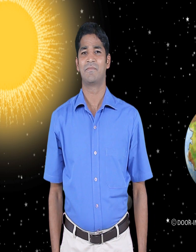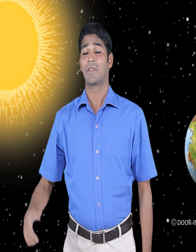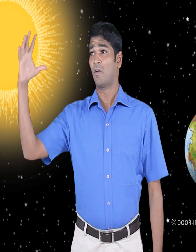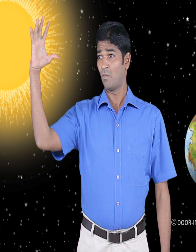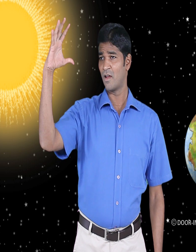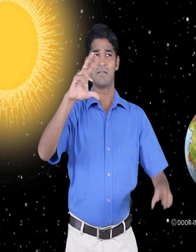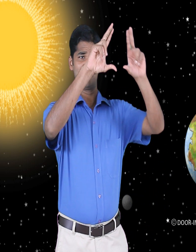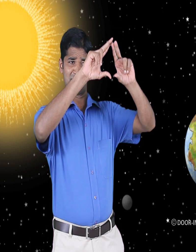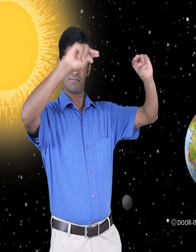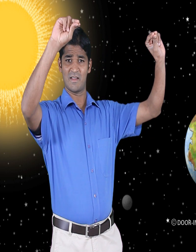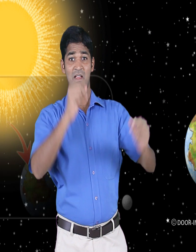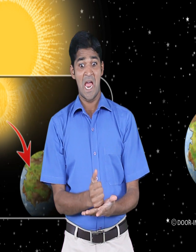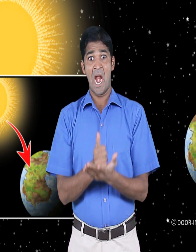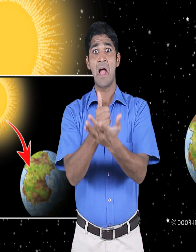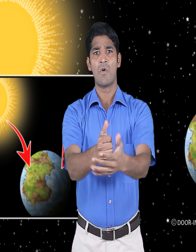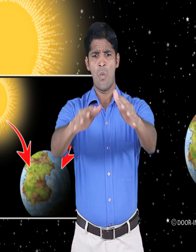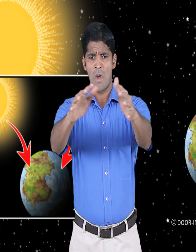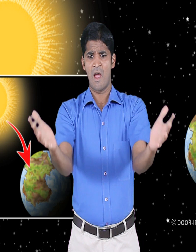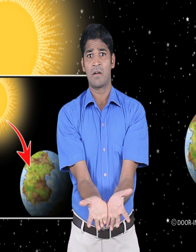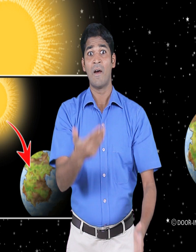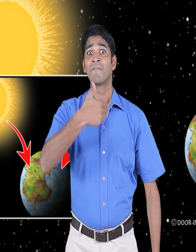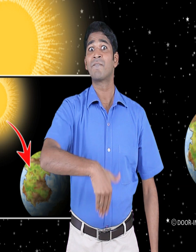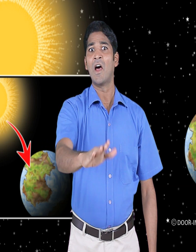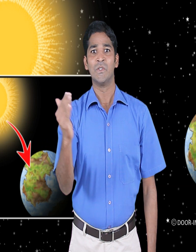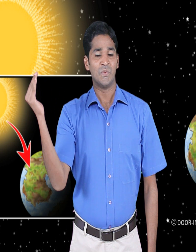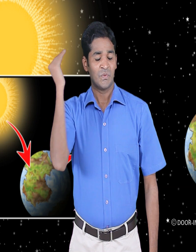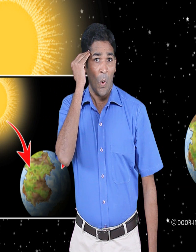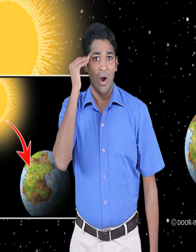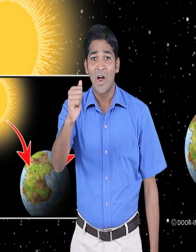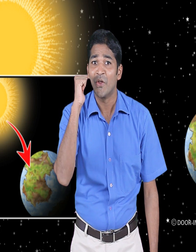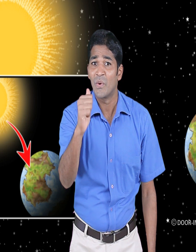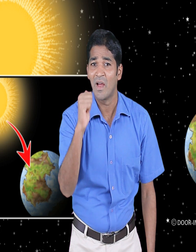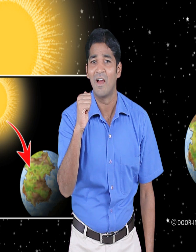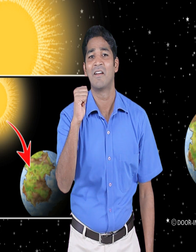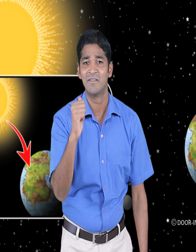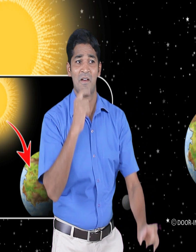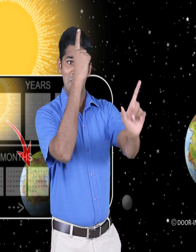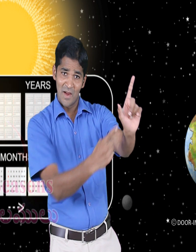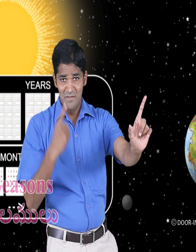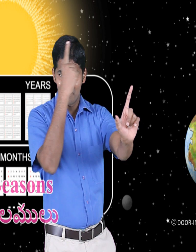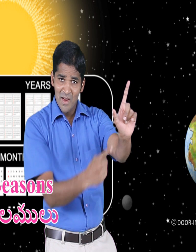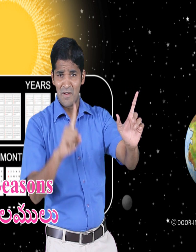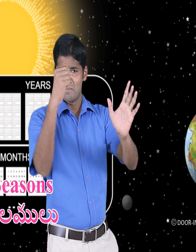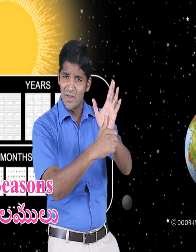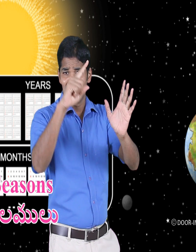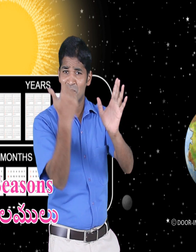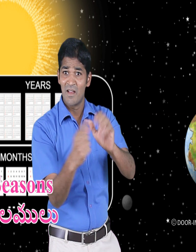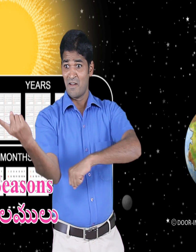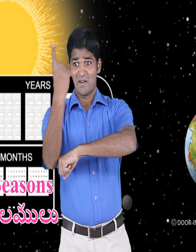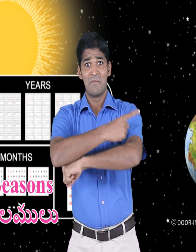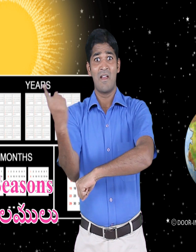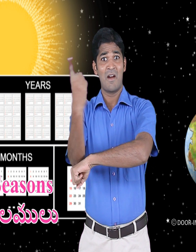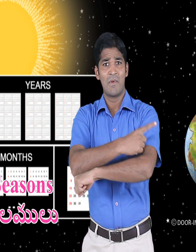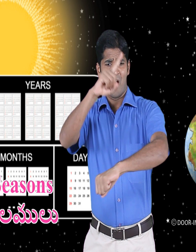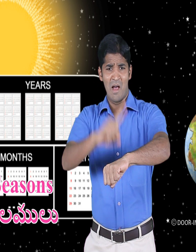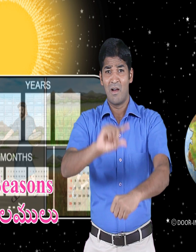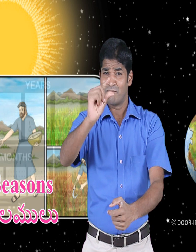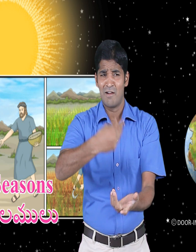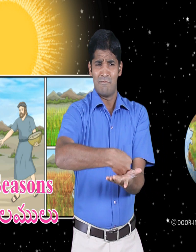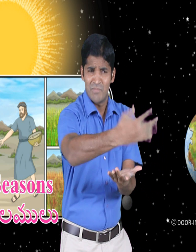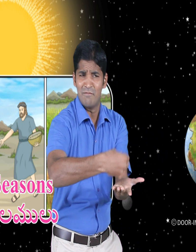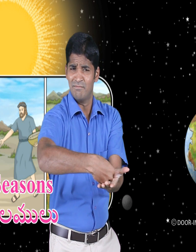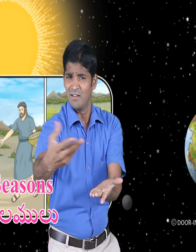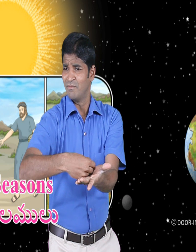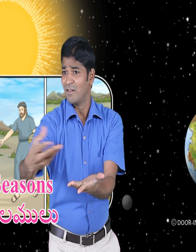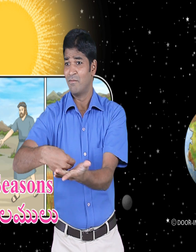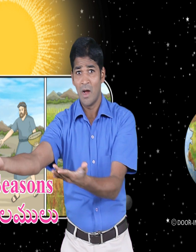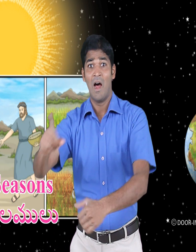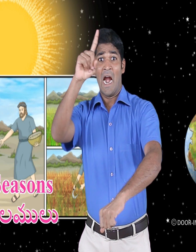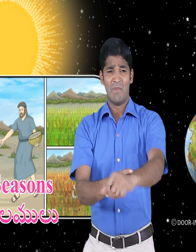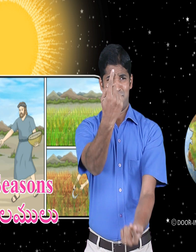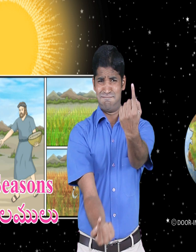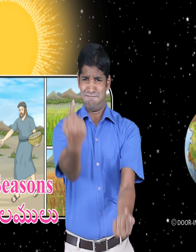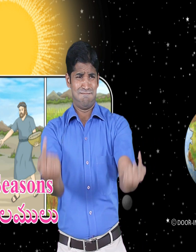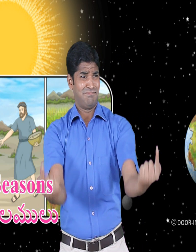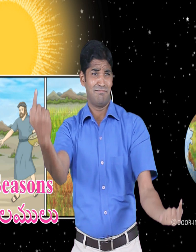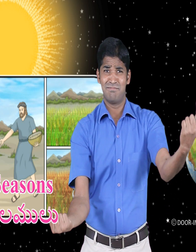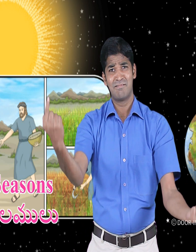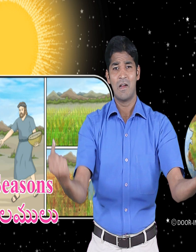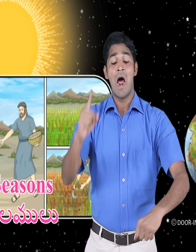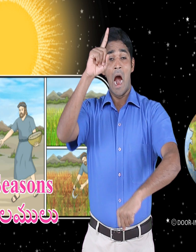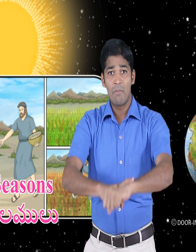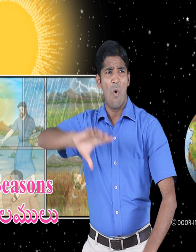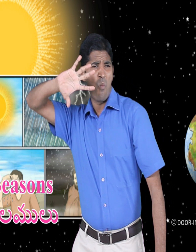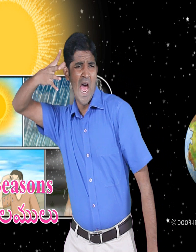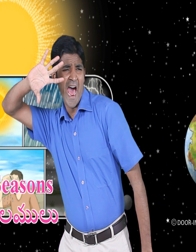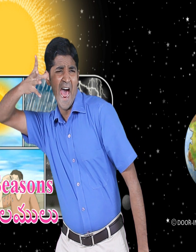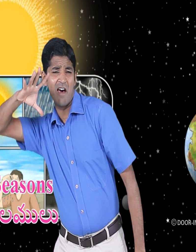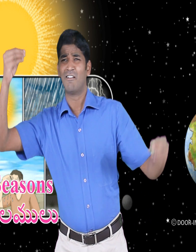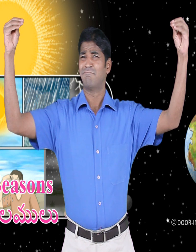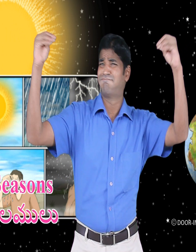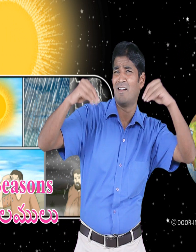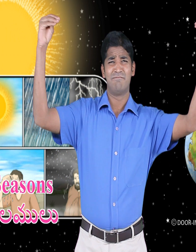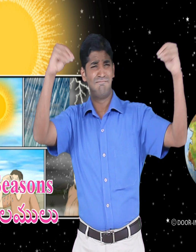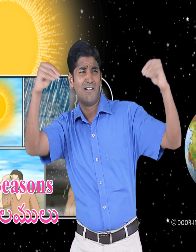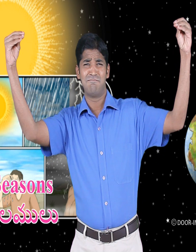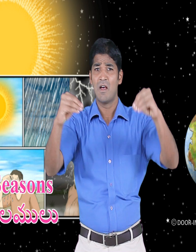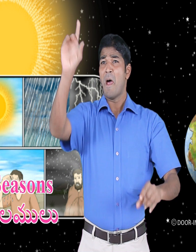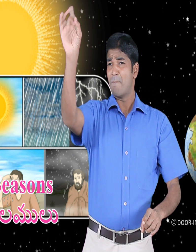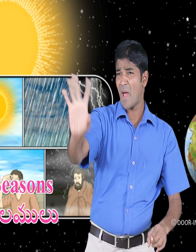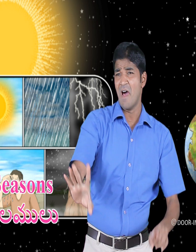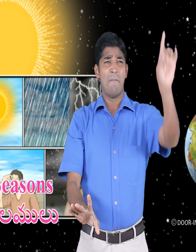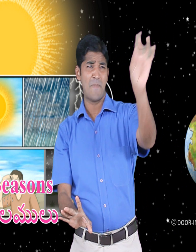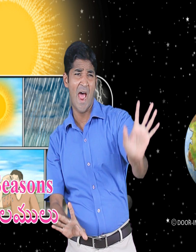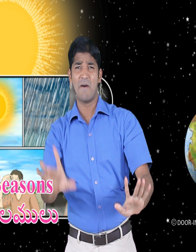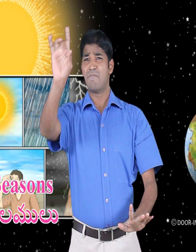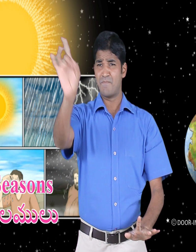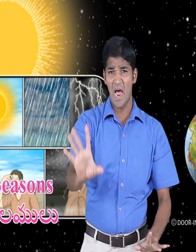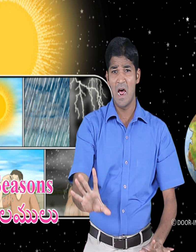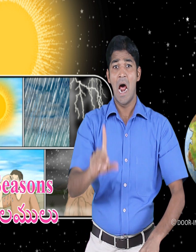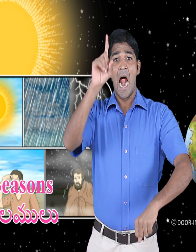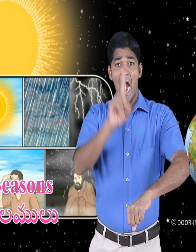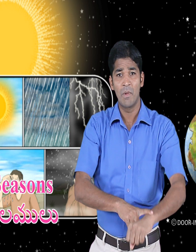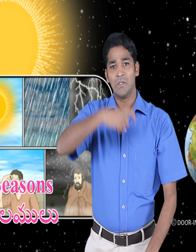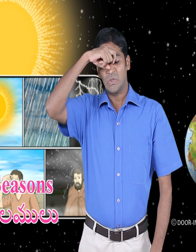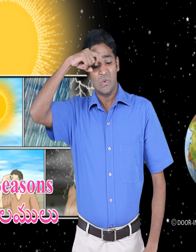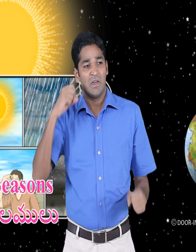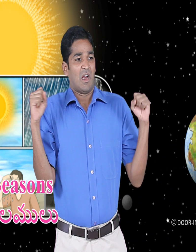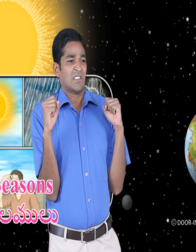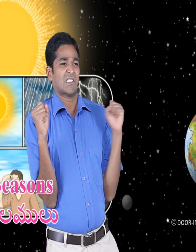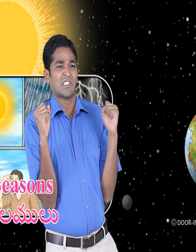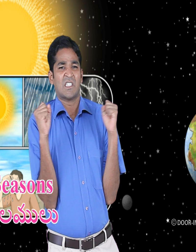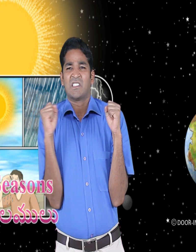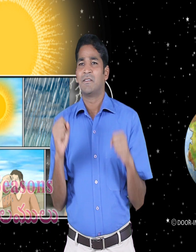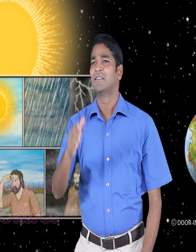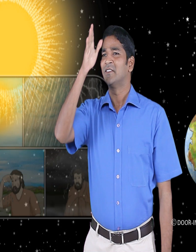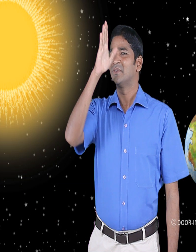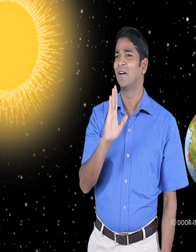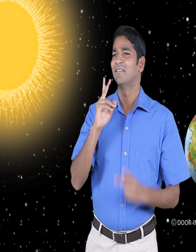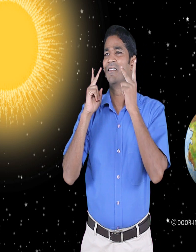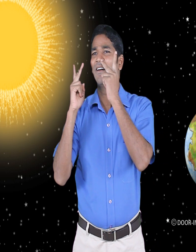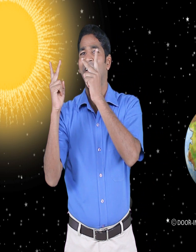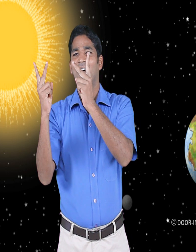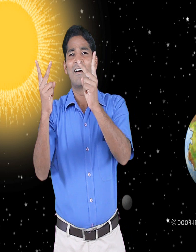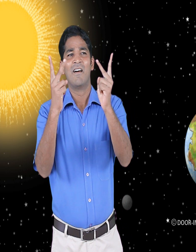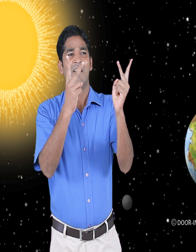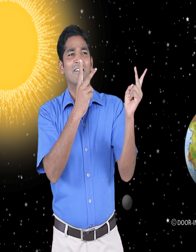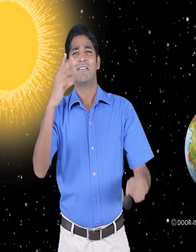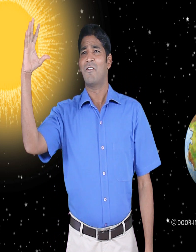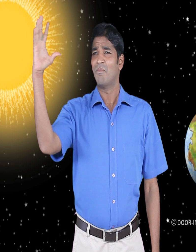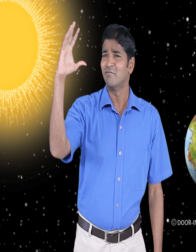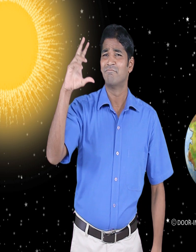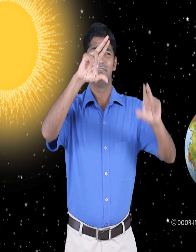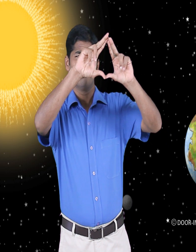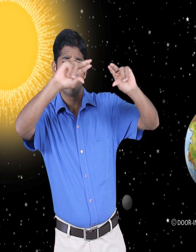God set these lights in the expanse of the sky to shine upon the earth, to preside over the day and the night, and to separate the light from the darkness.